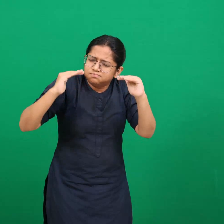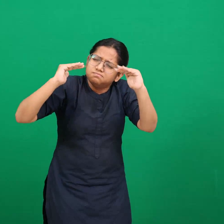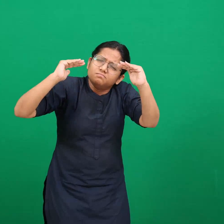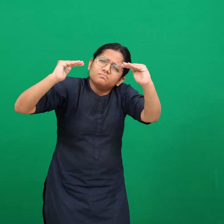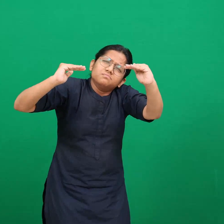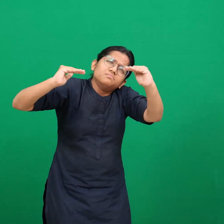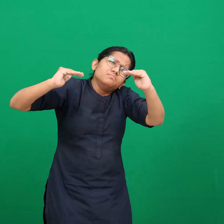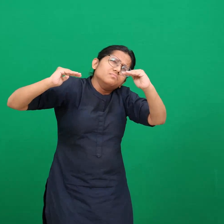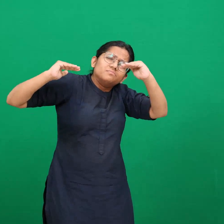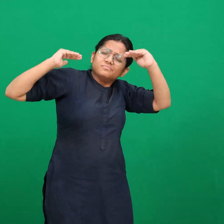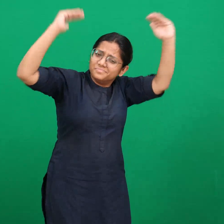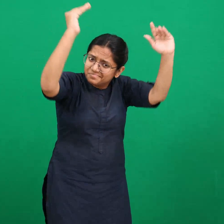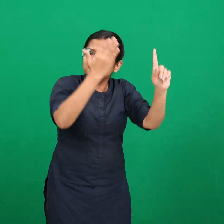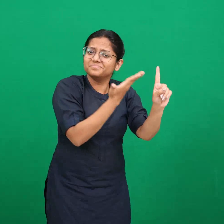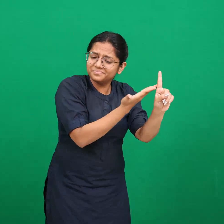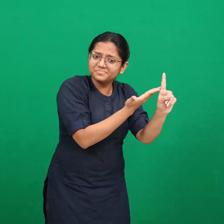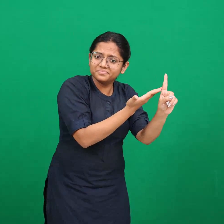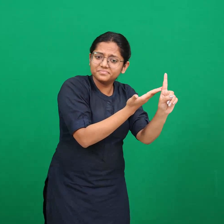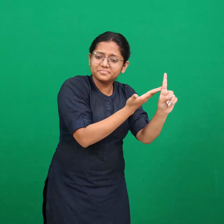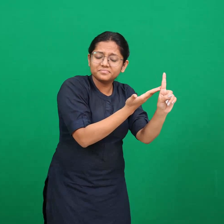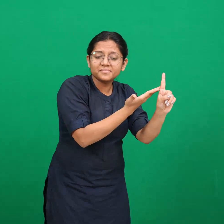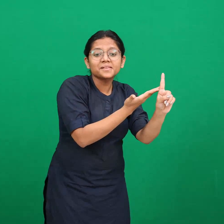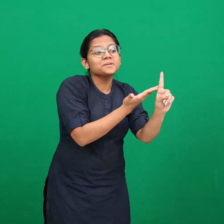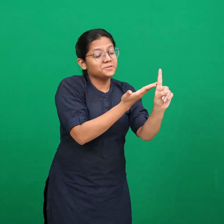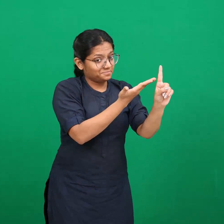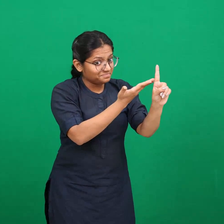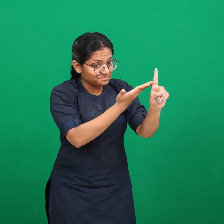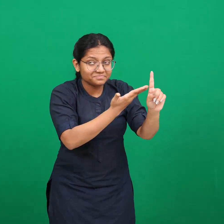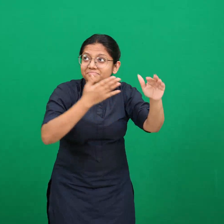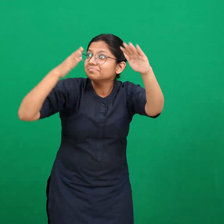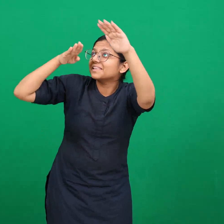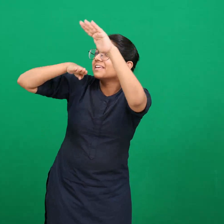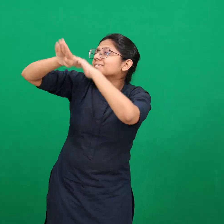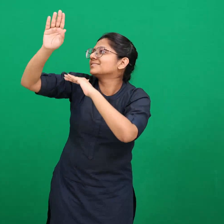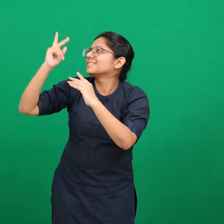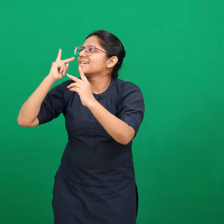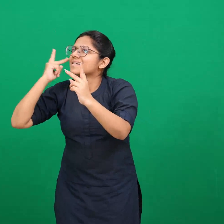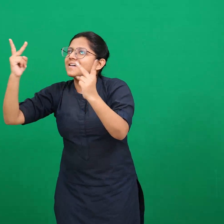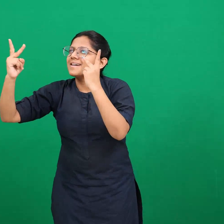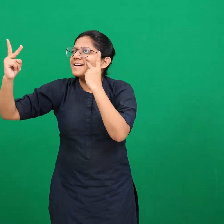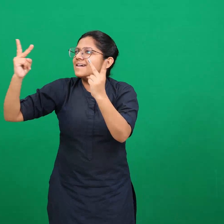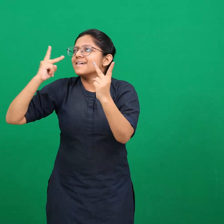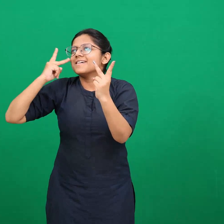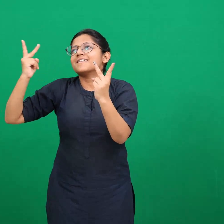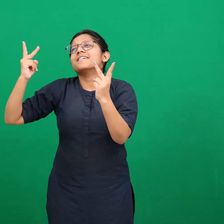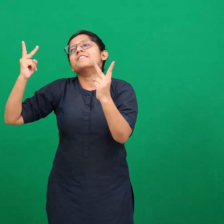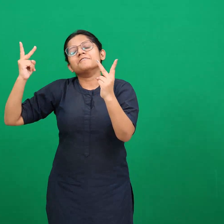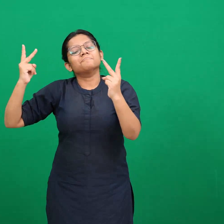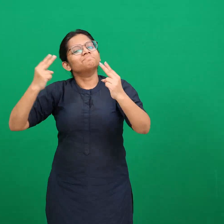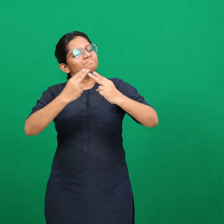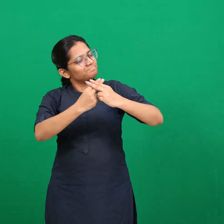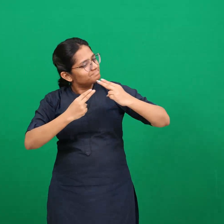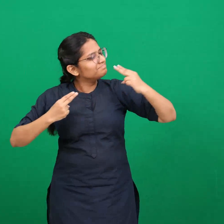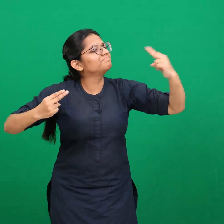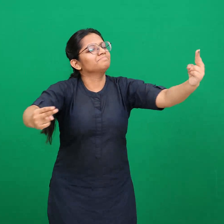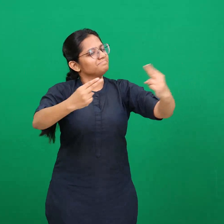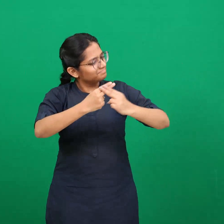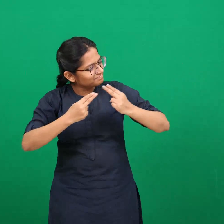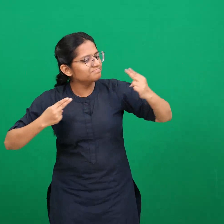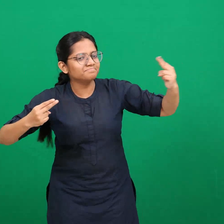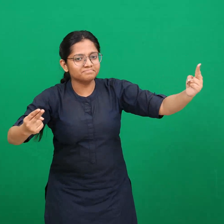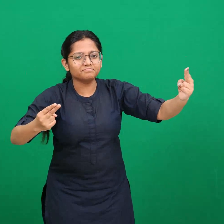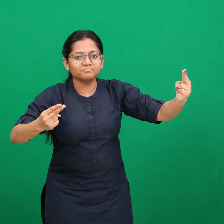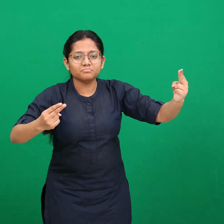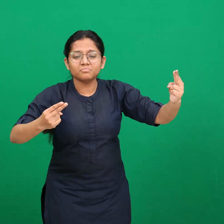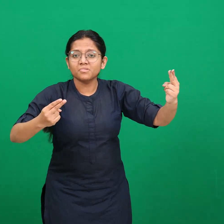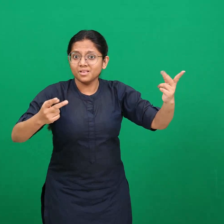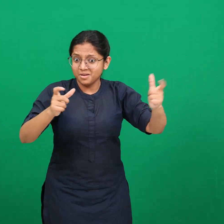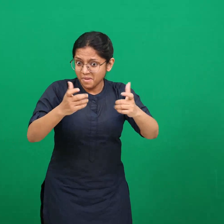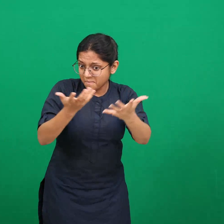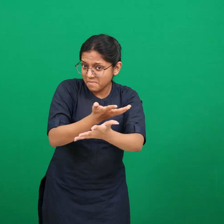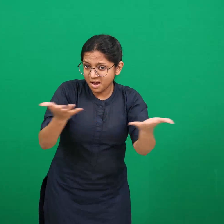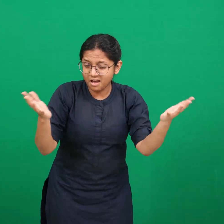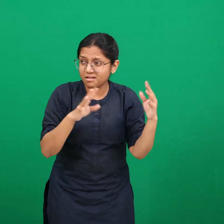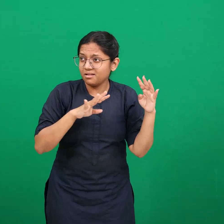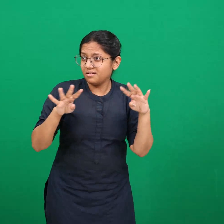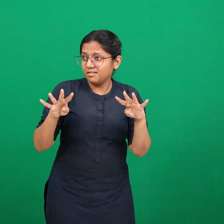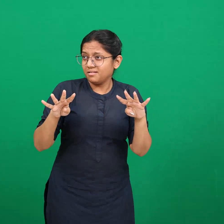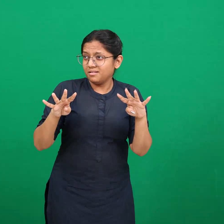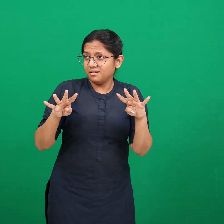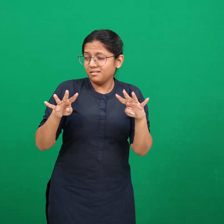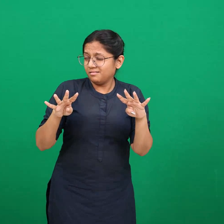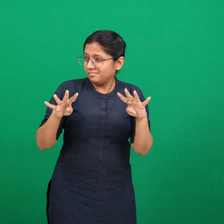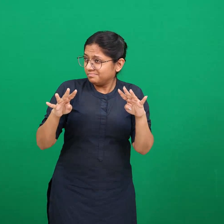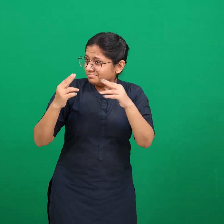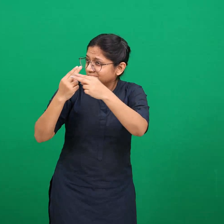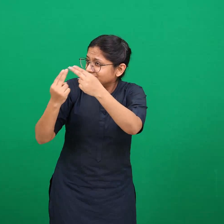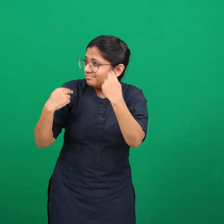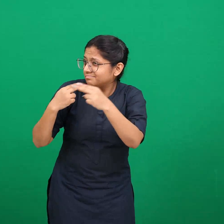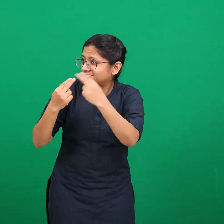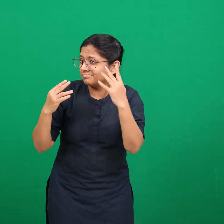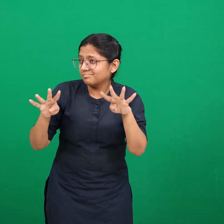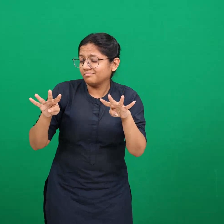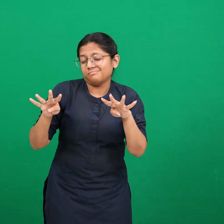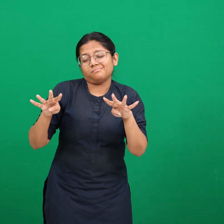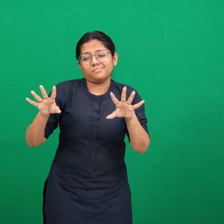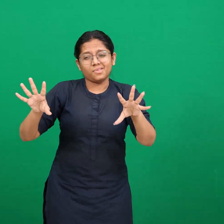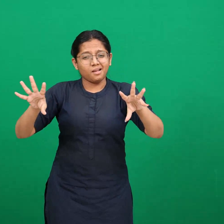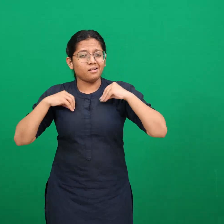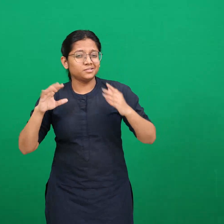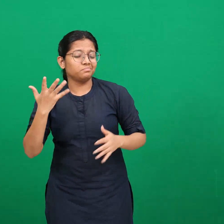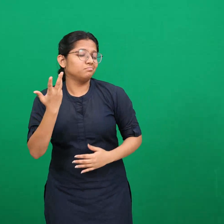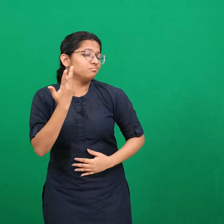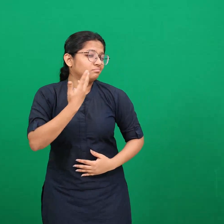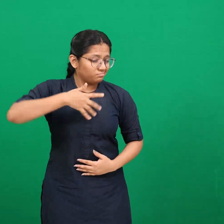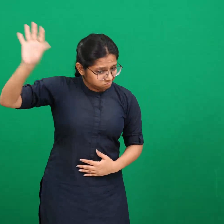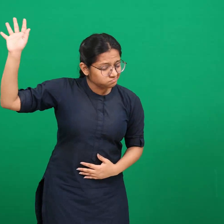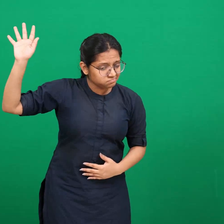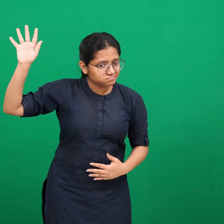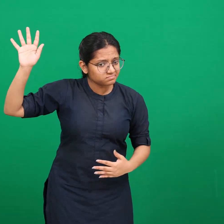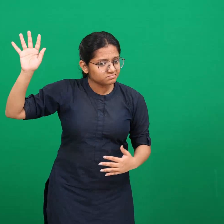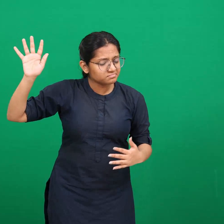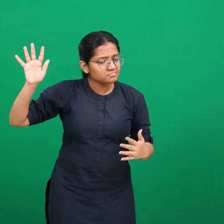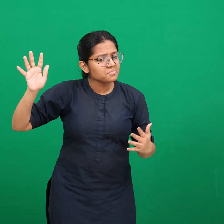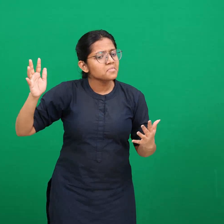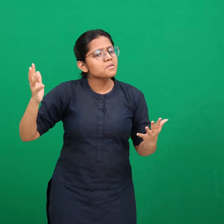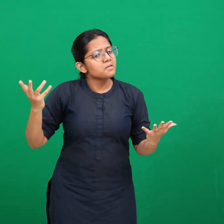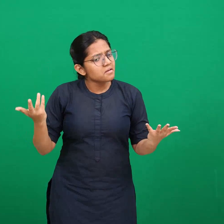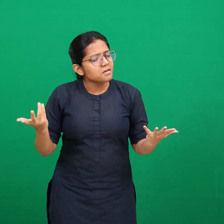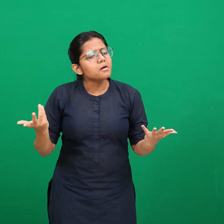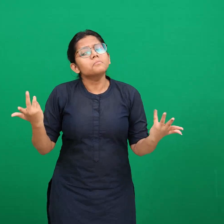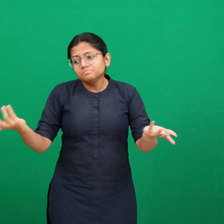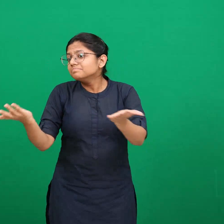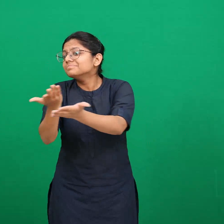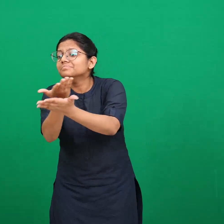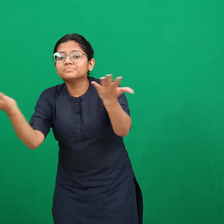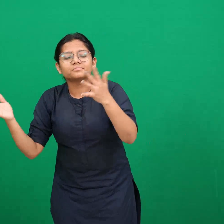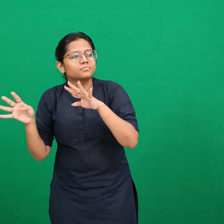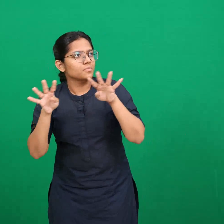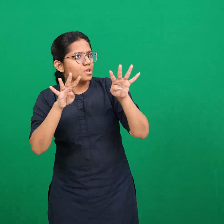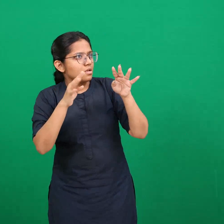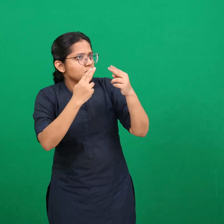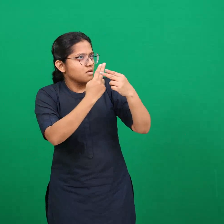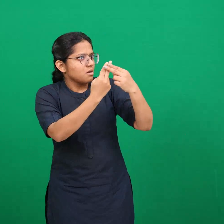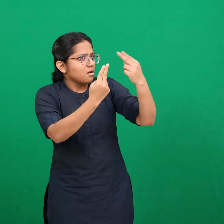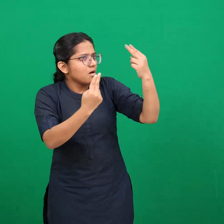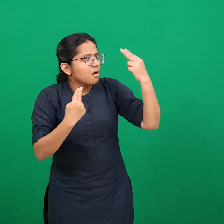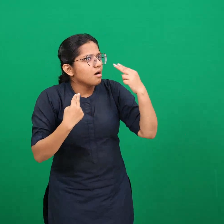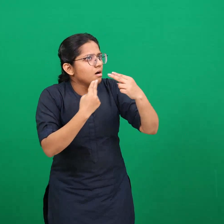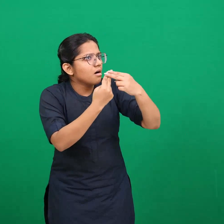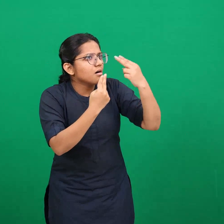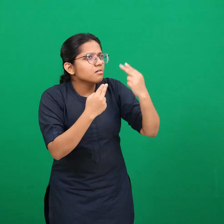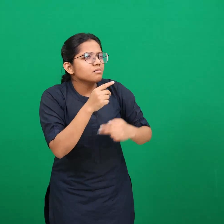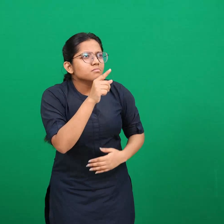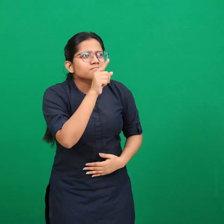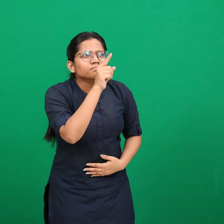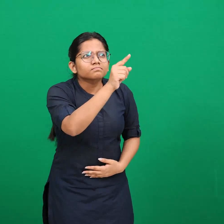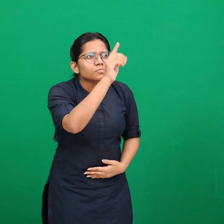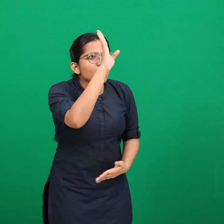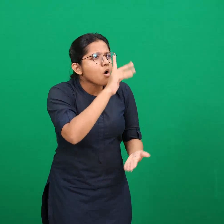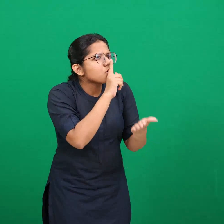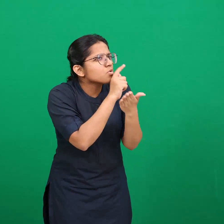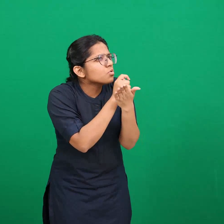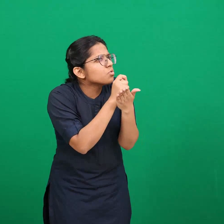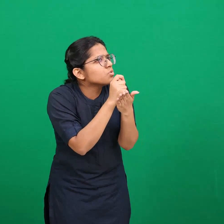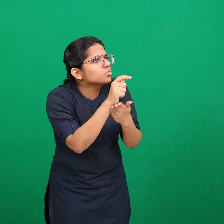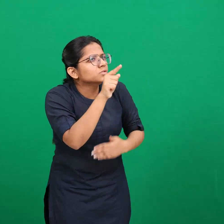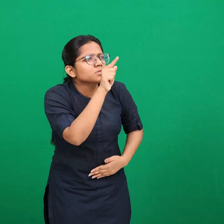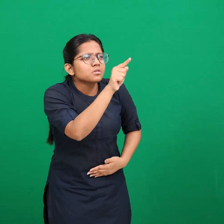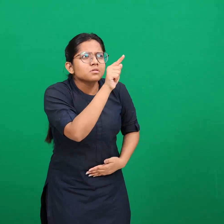He testifies to what He has seen and heard, yet no one accepts His testimony.